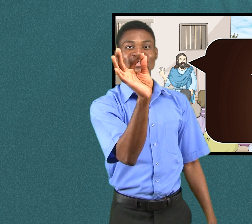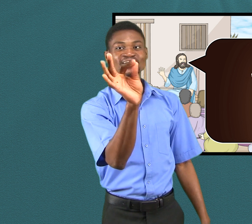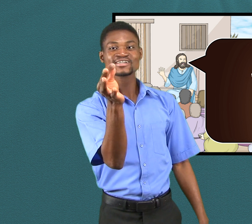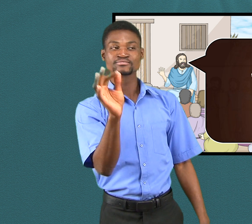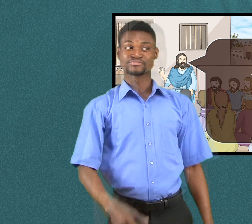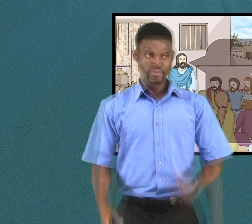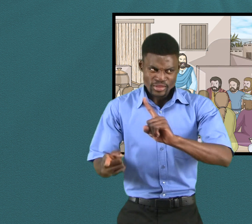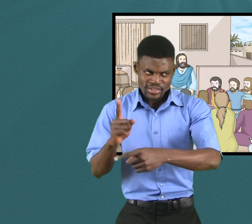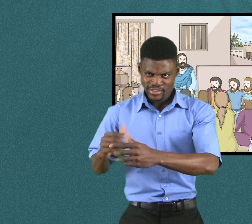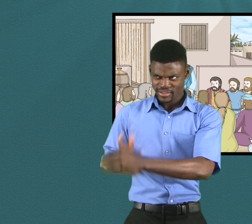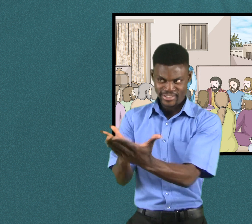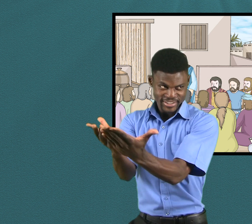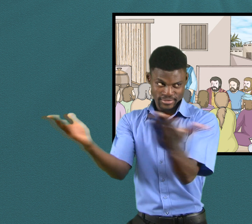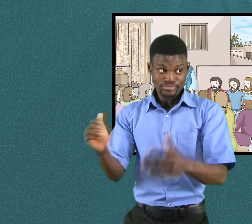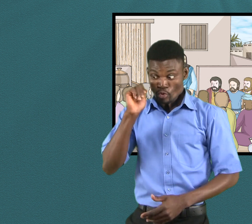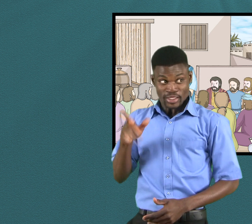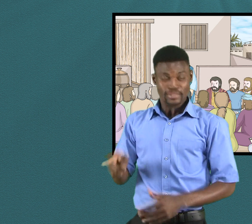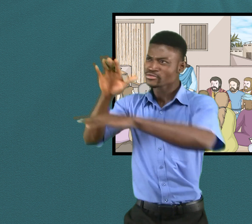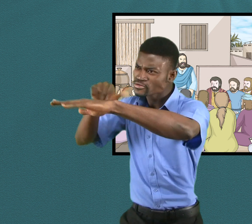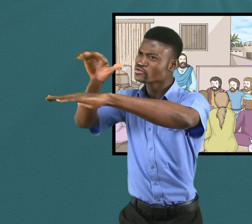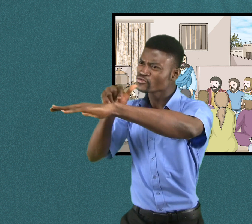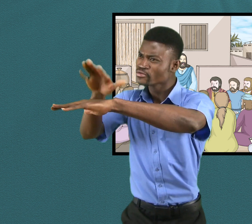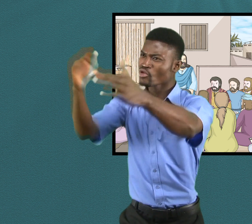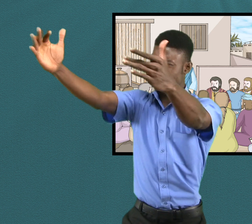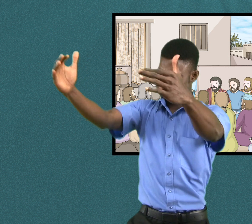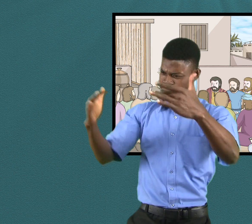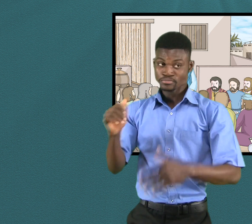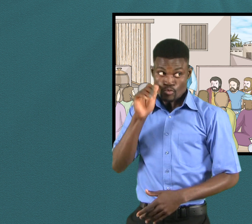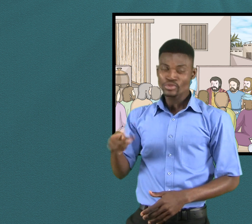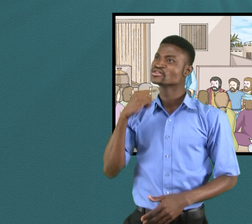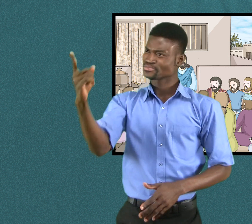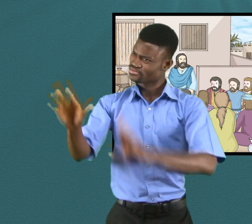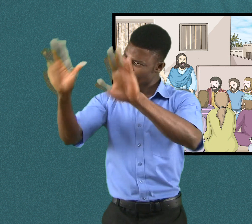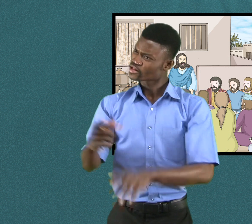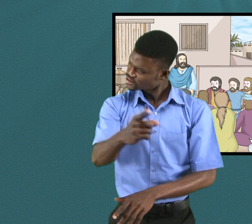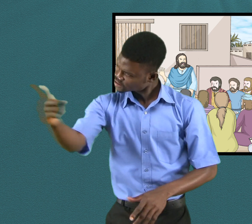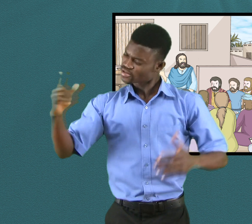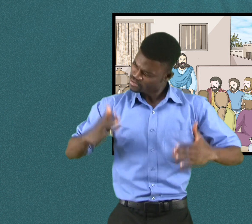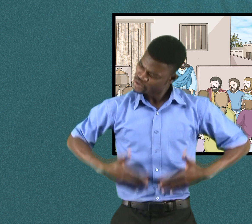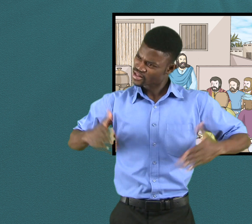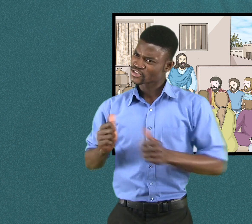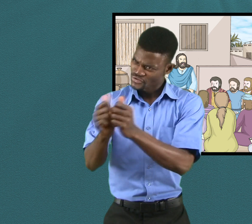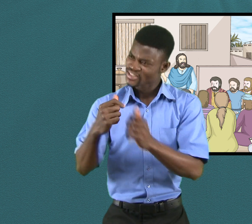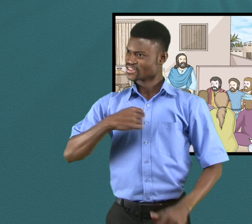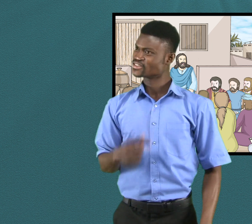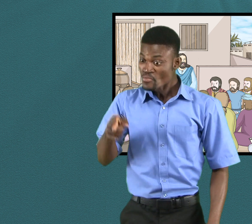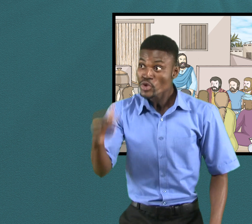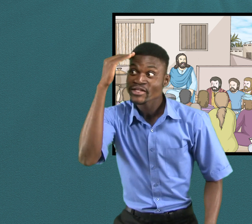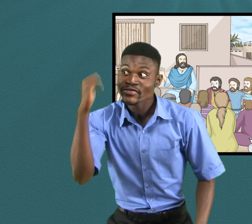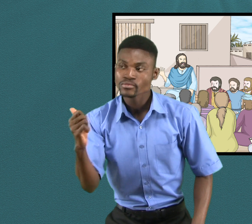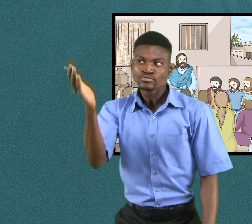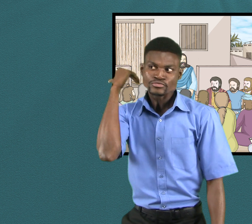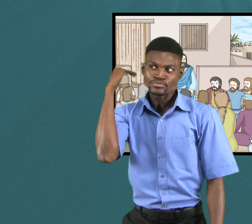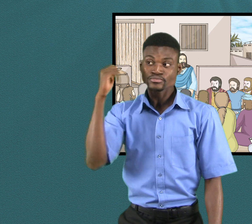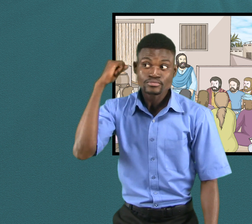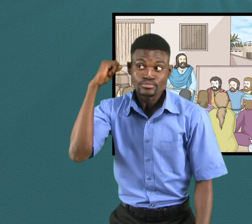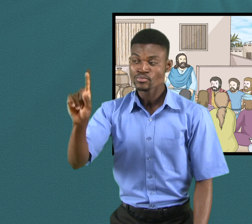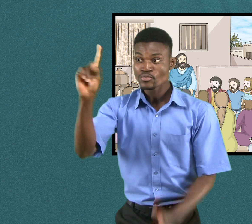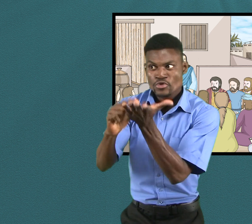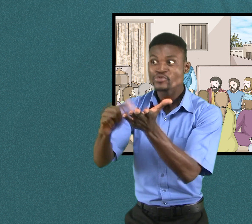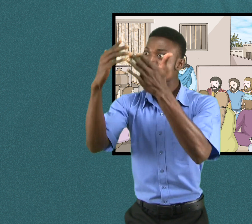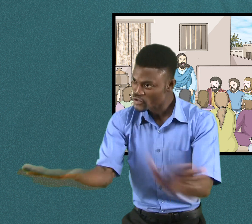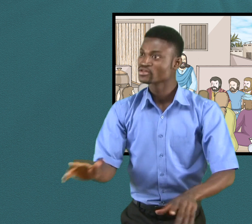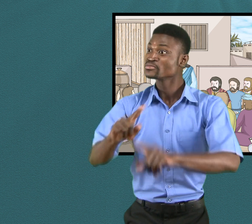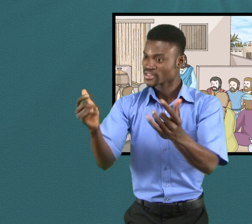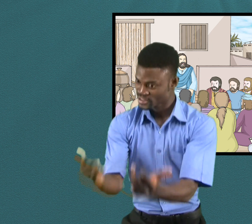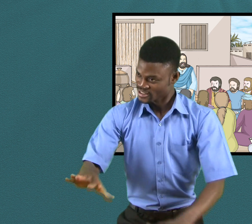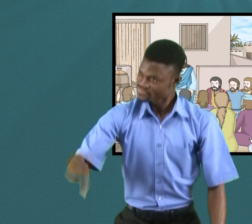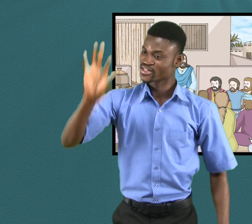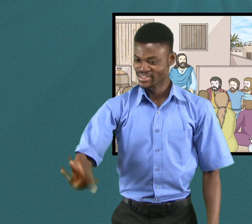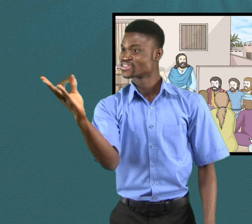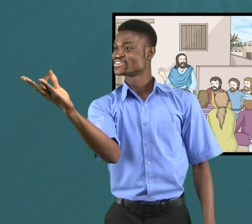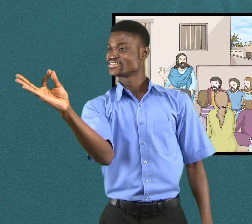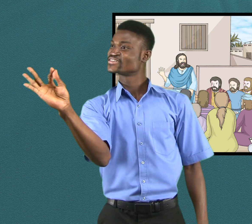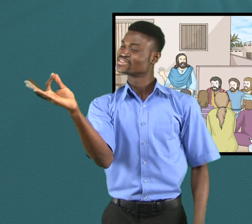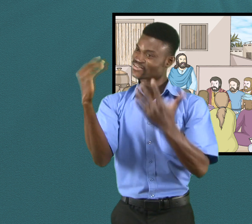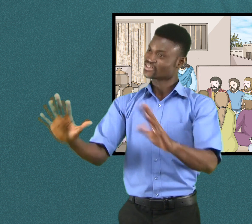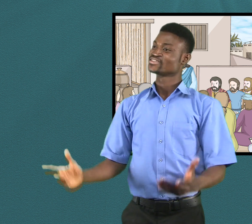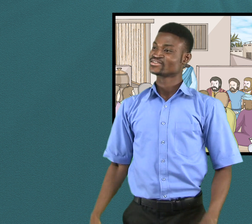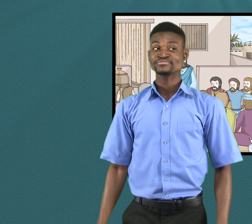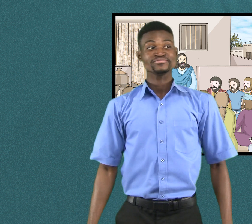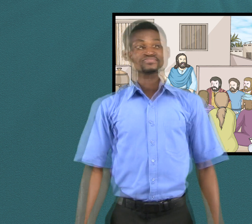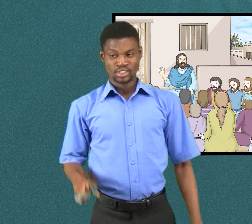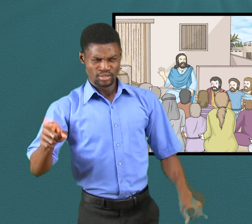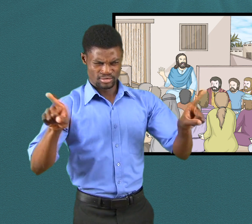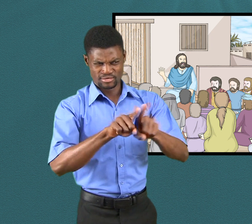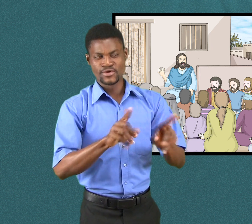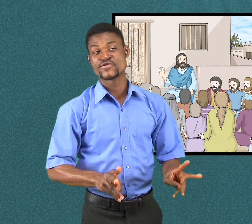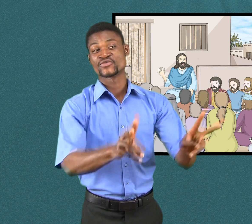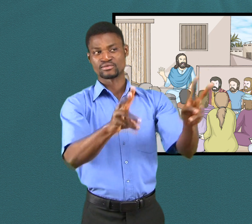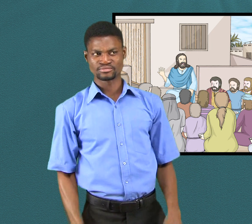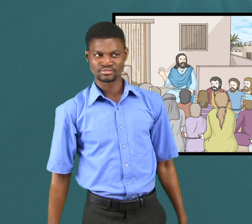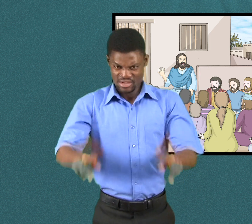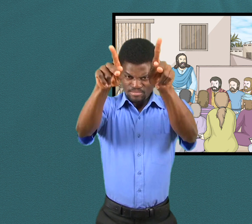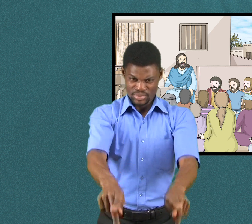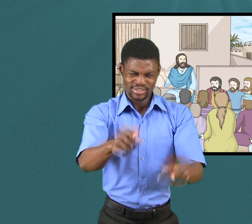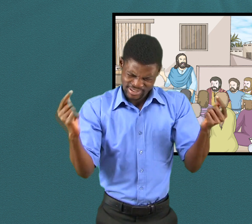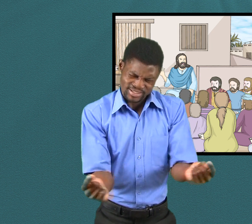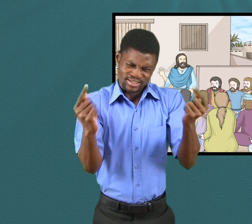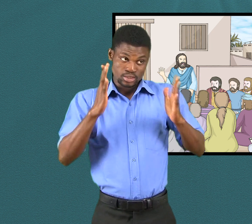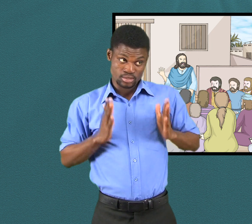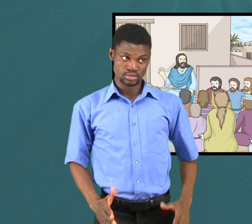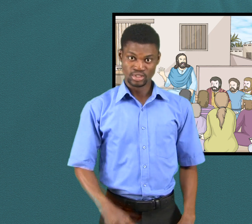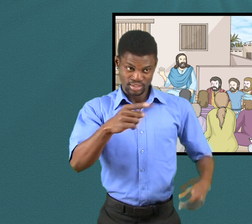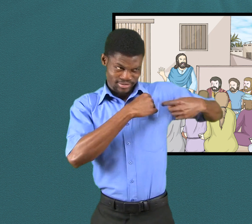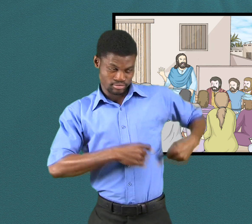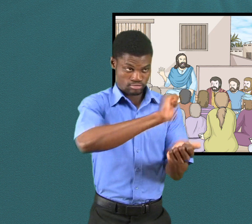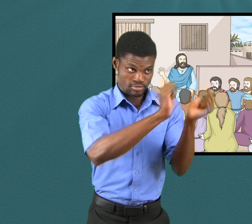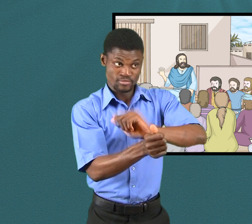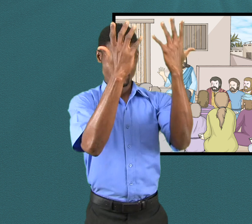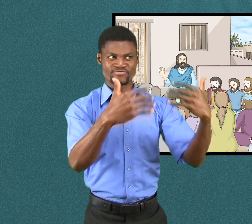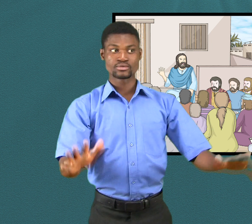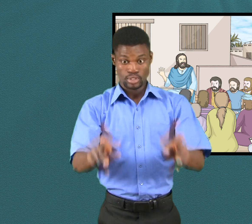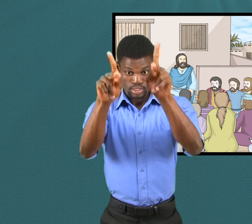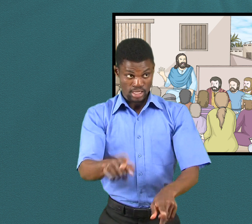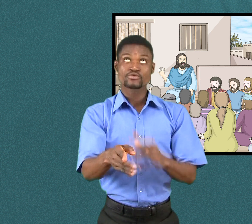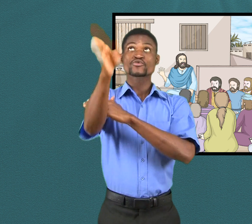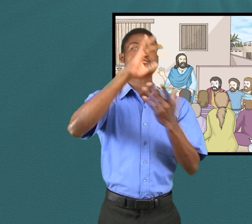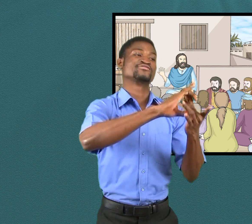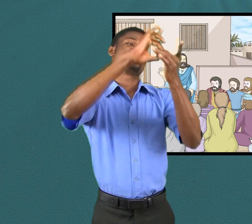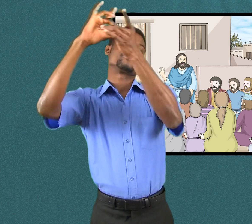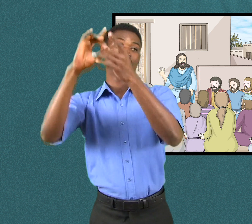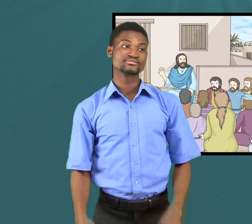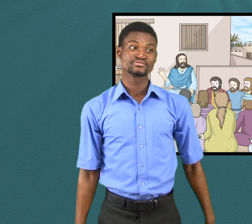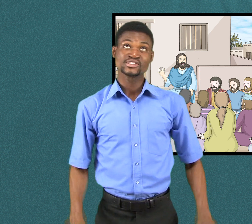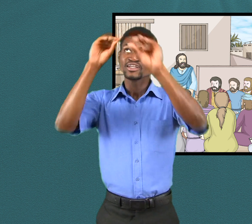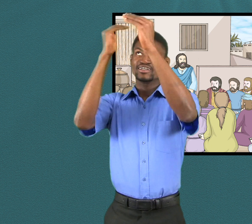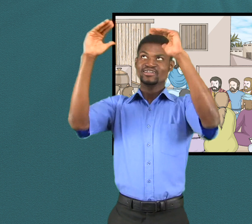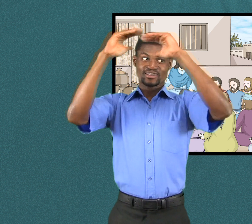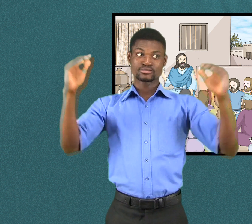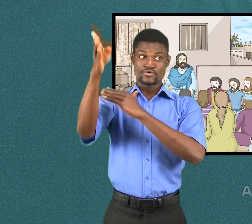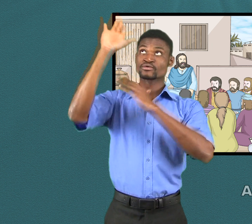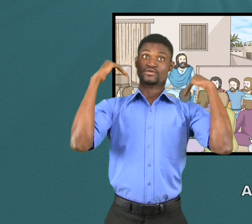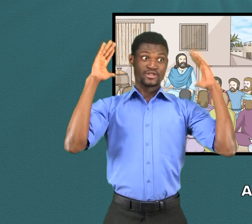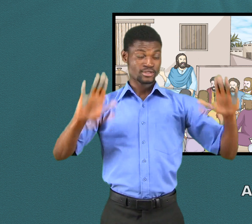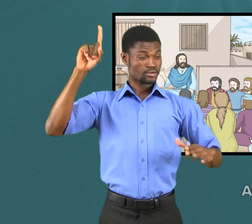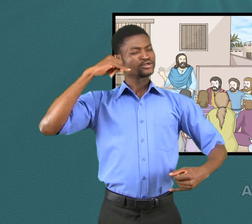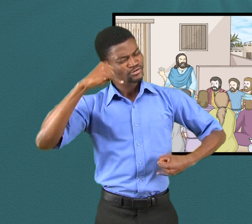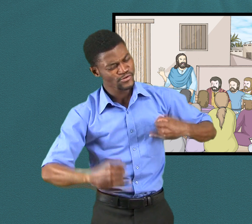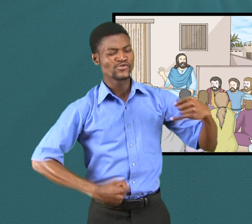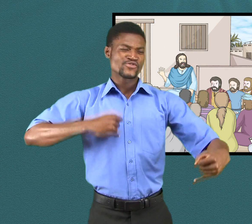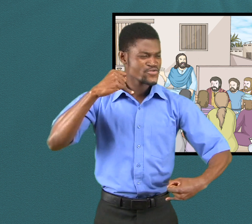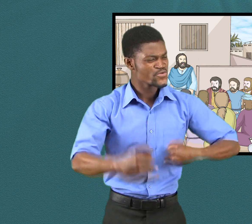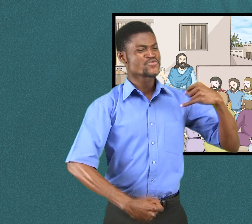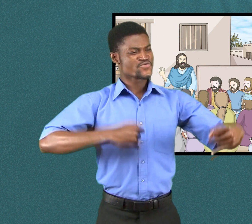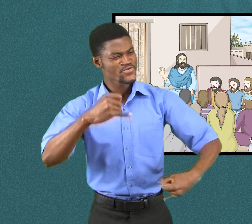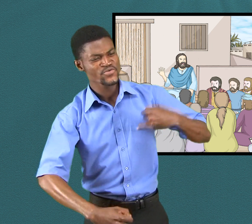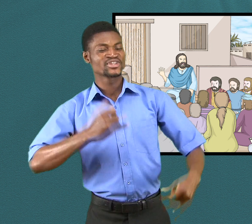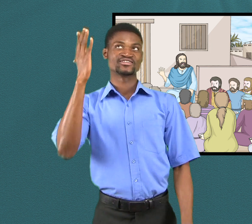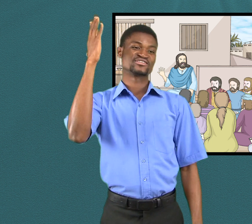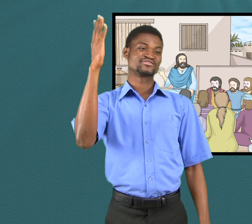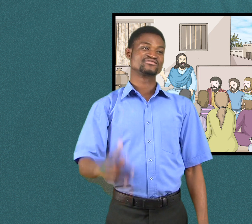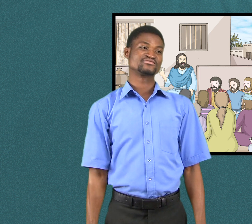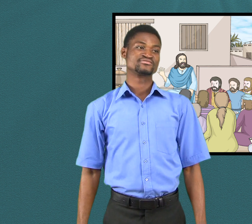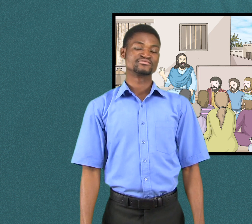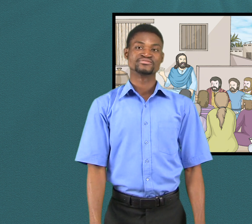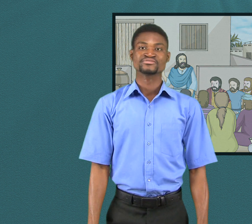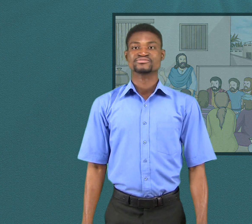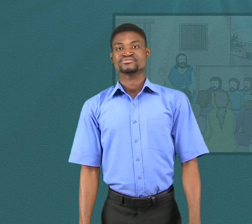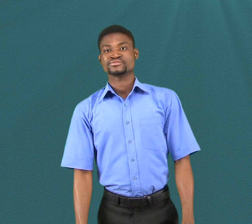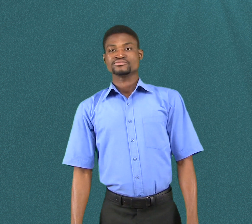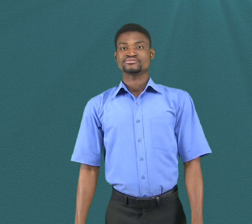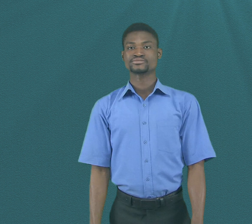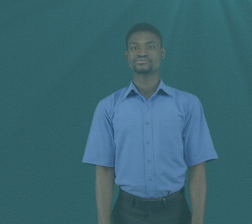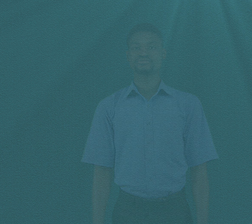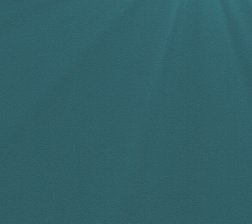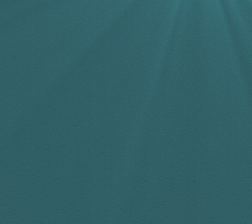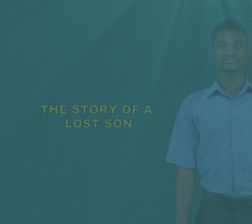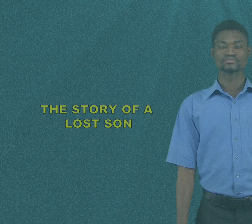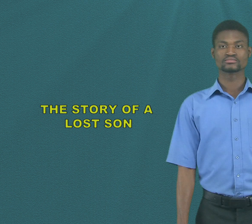In the same way, I tell you, there is joy in the presence of God’s angels over one sinner who repents.”